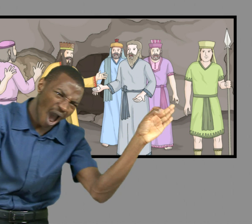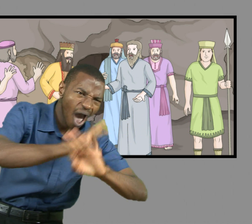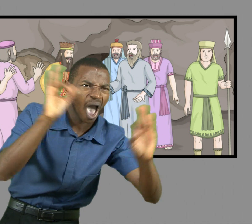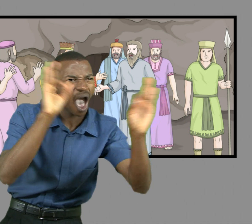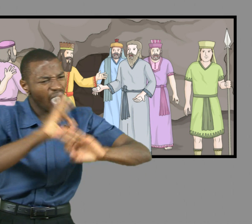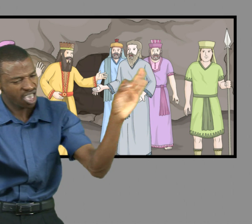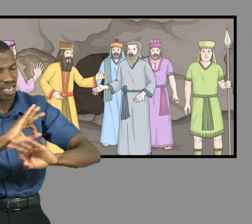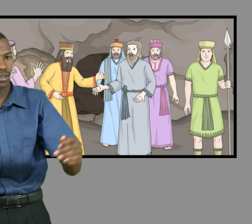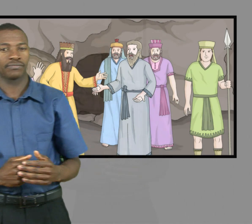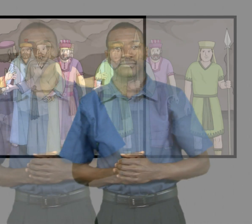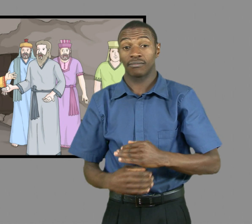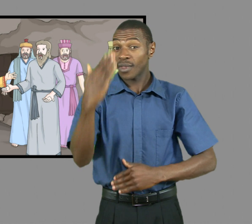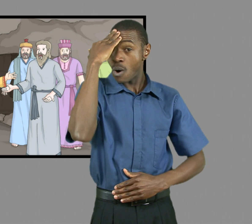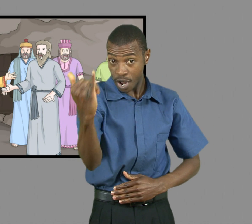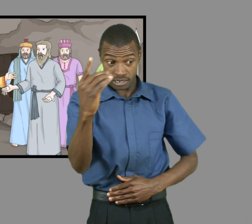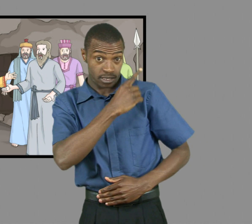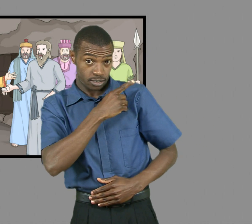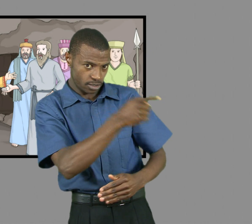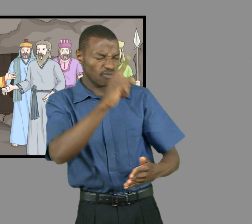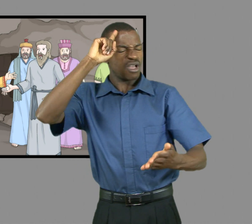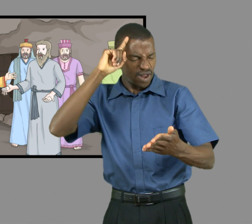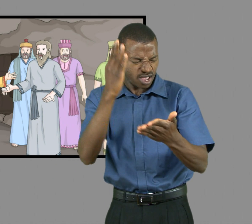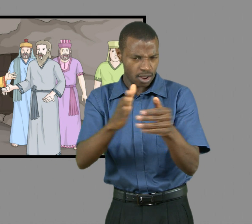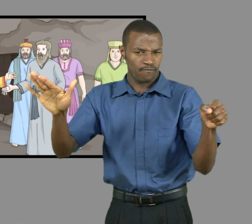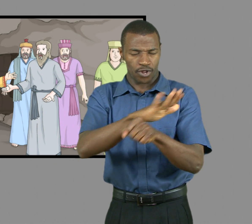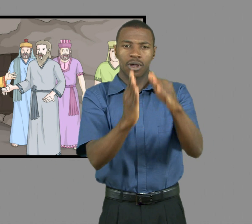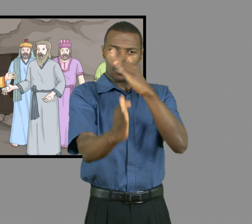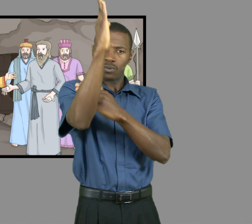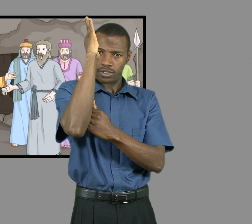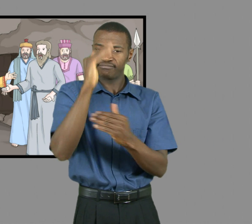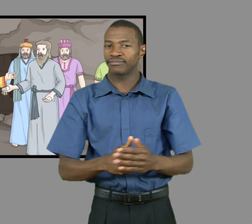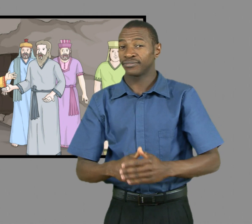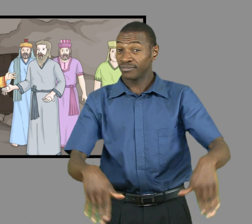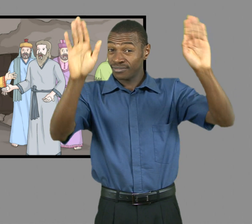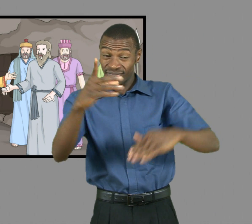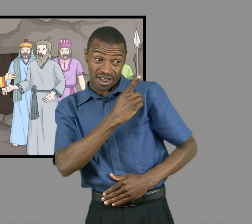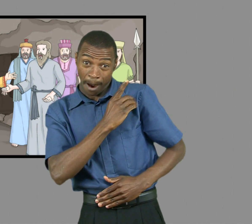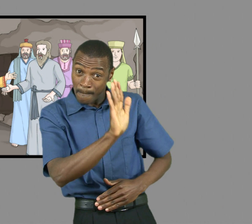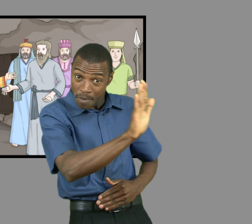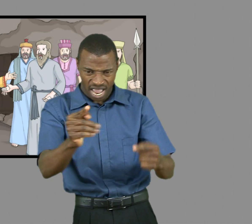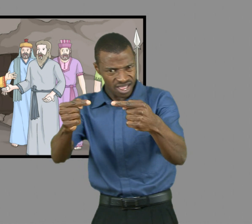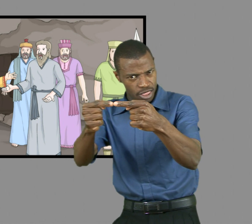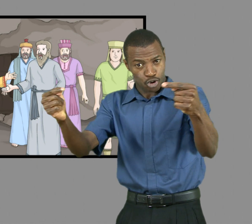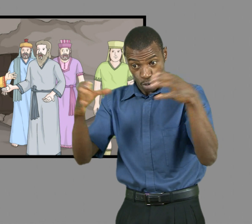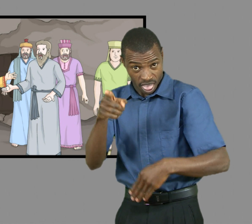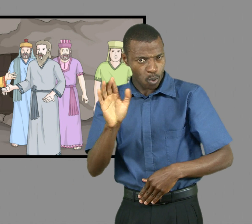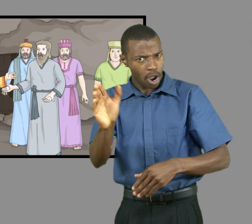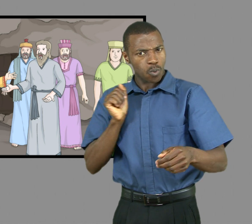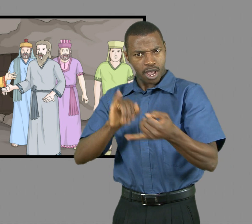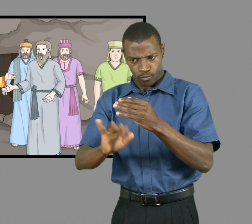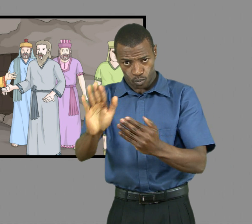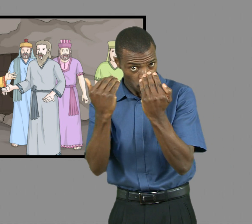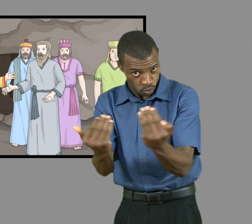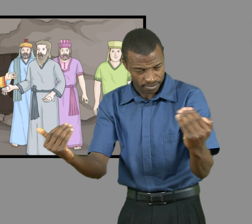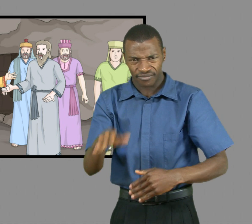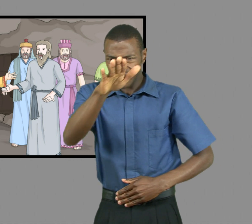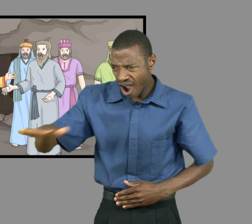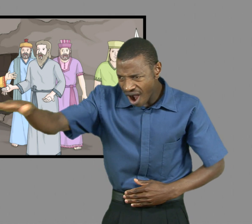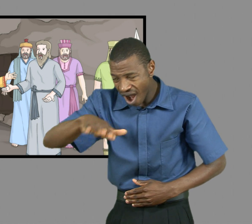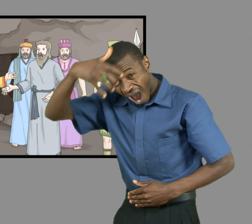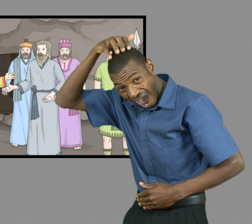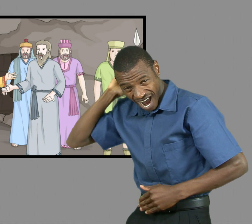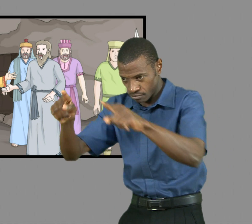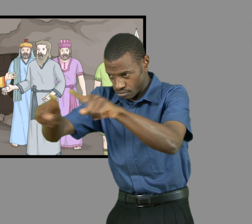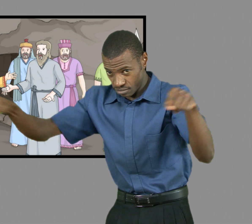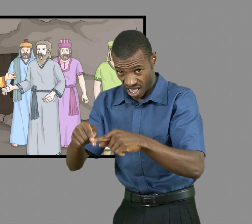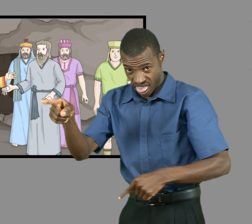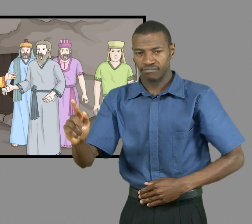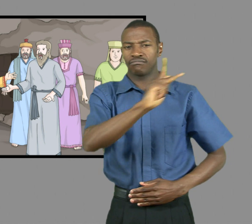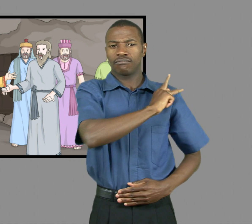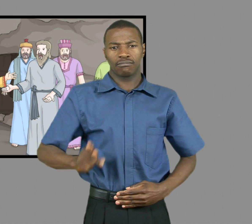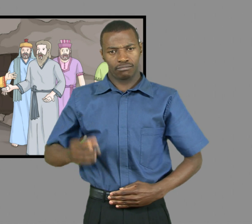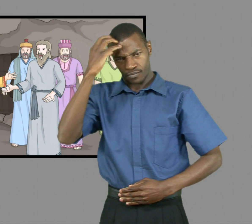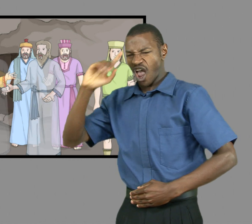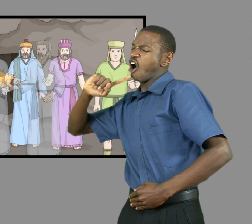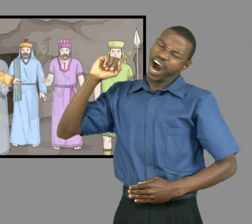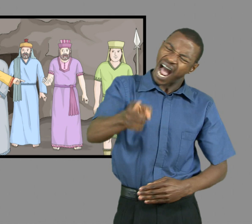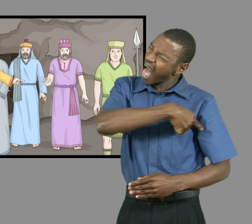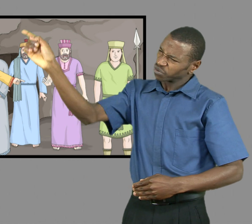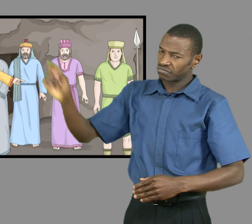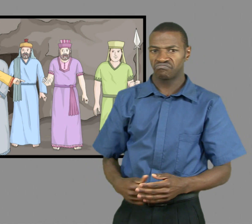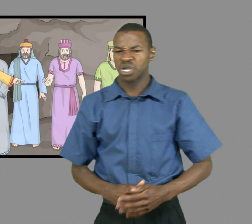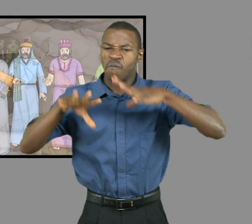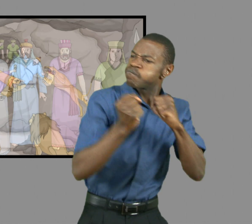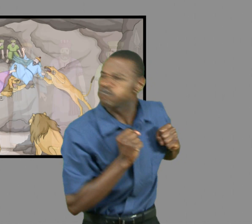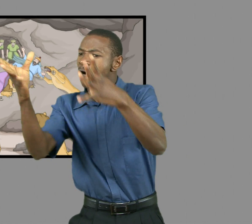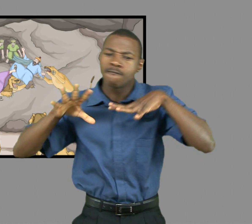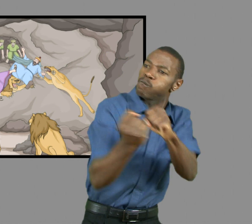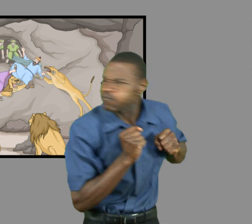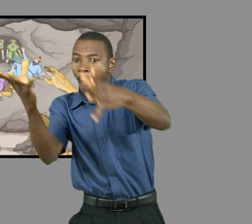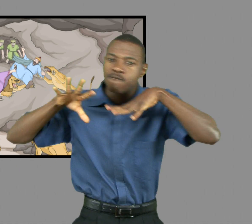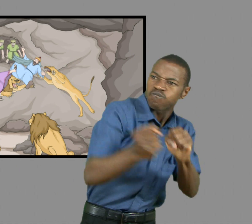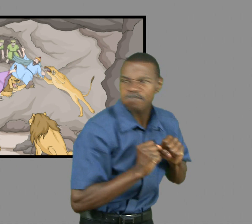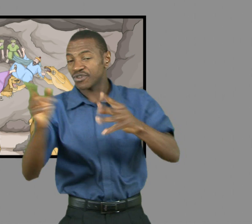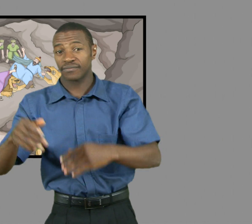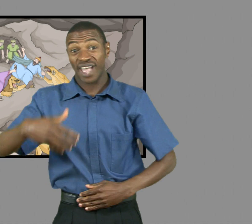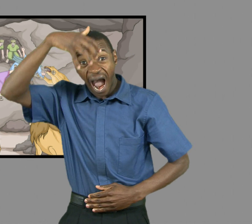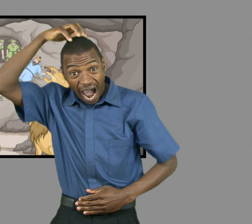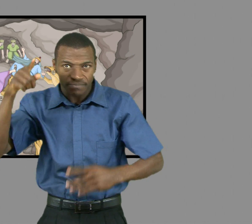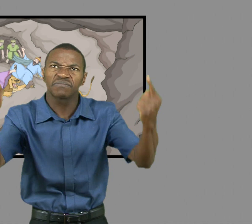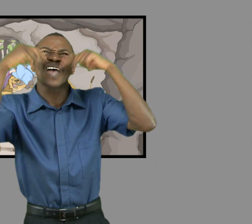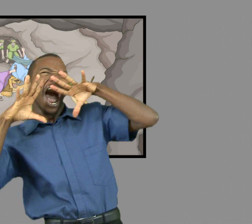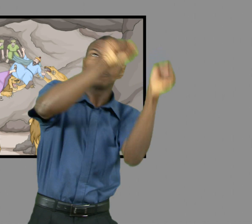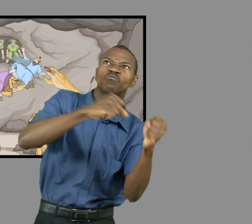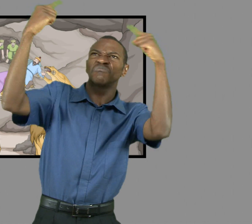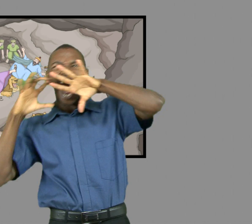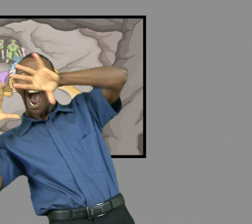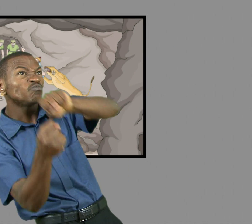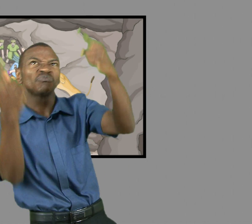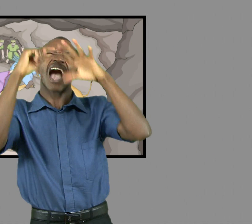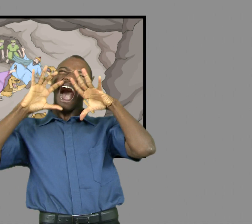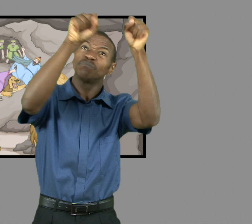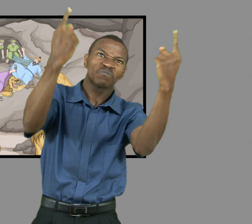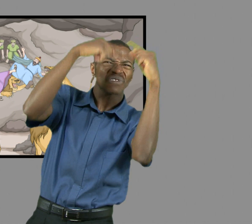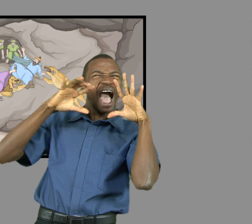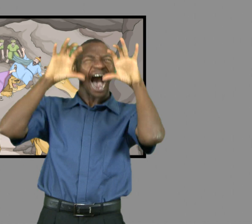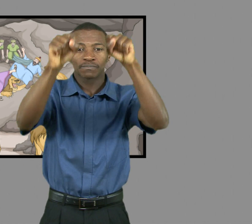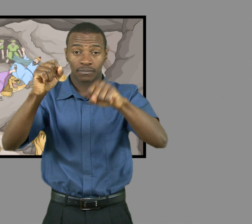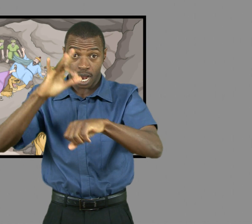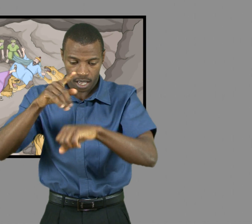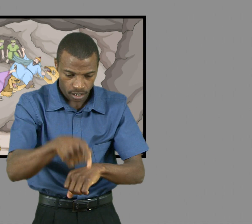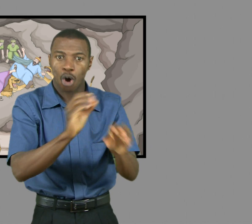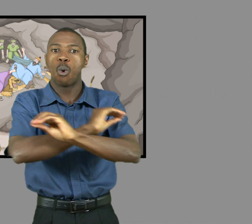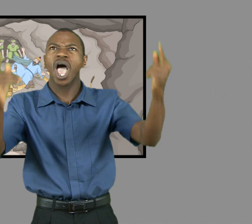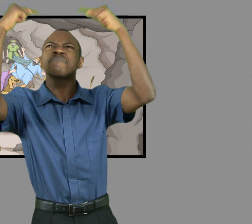At the command of the king, the men who had falsely accused Daniel were brought and thrown into the den of lions—they and their children and wives.